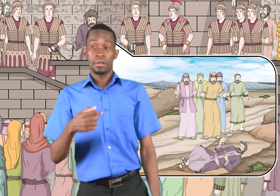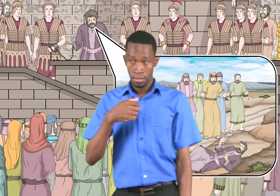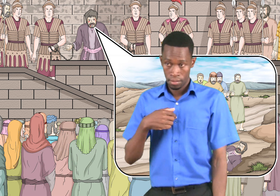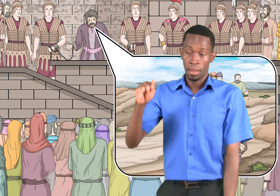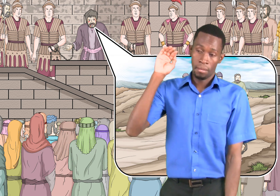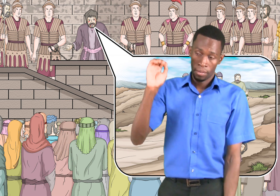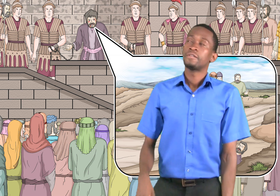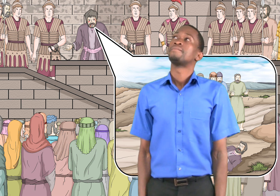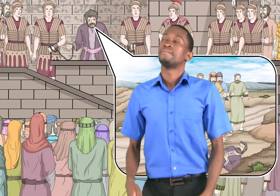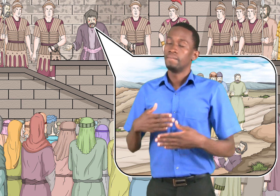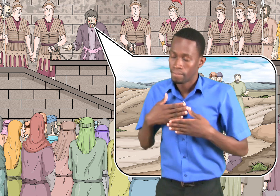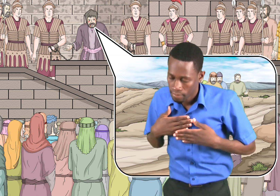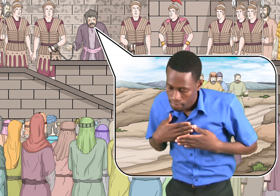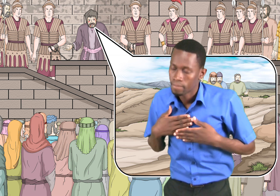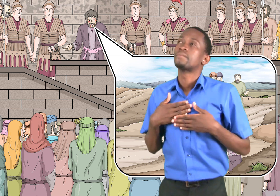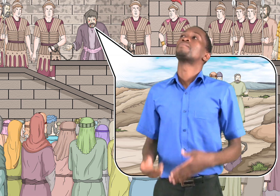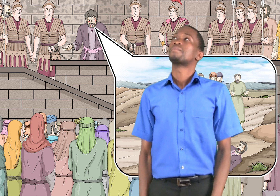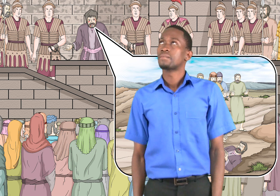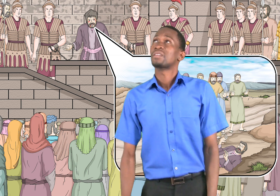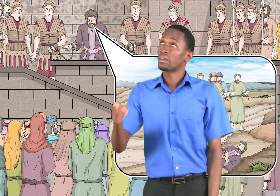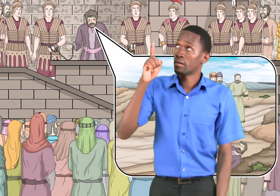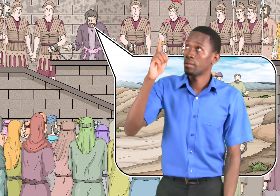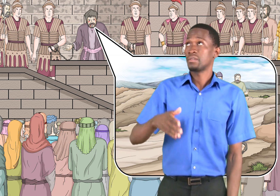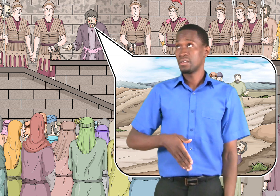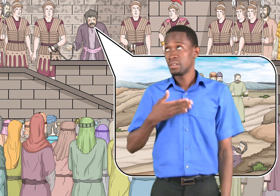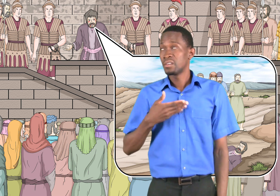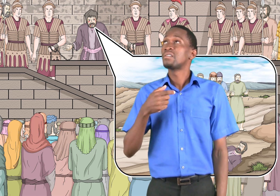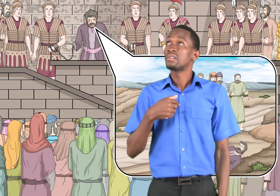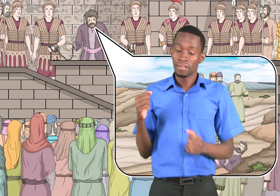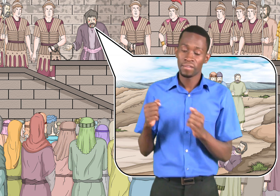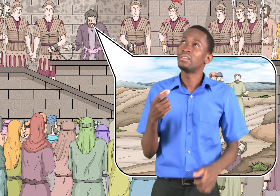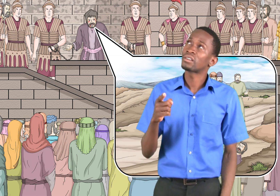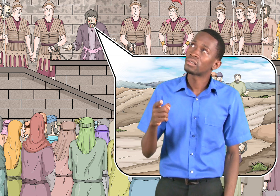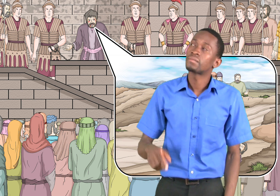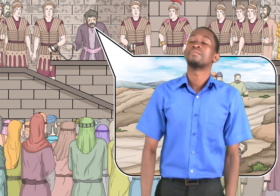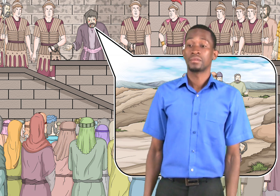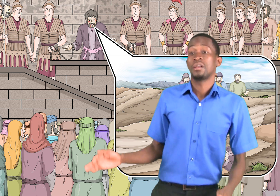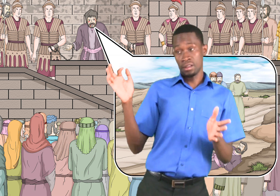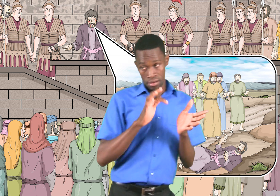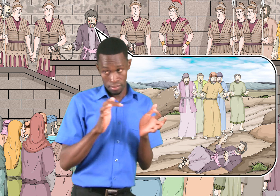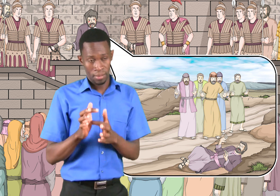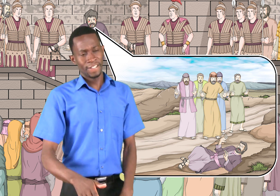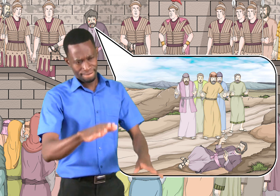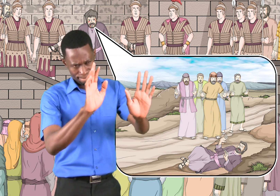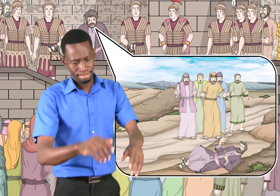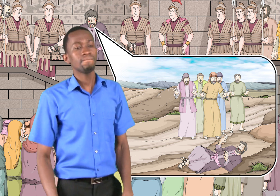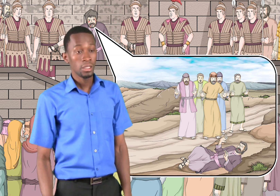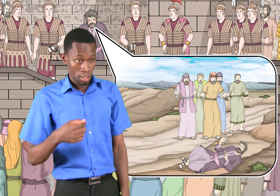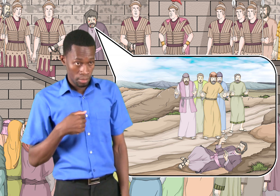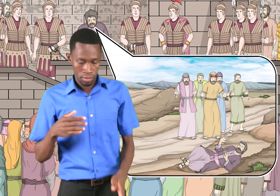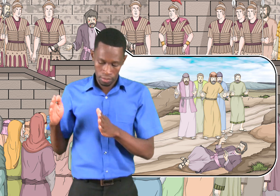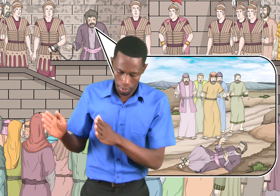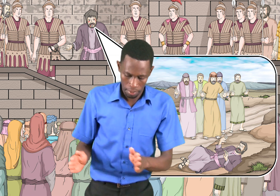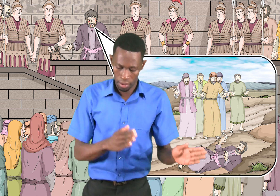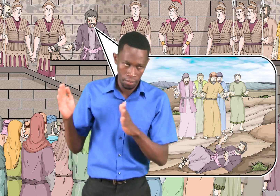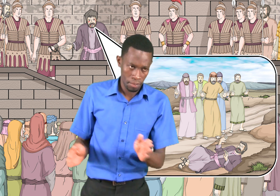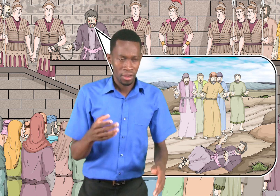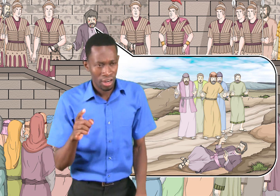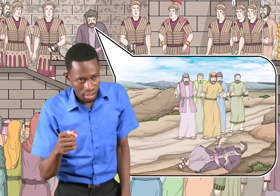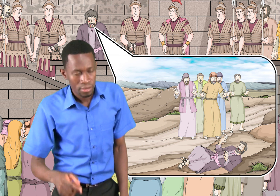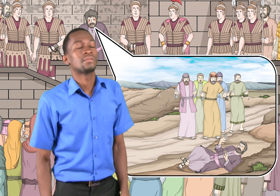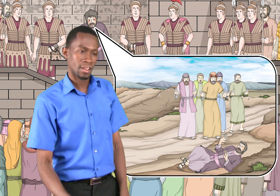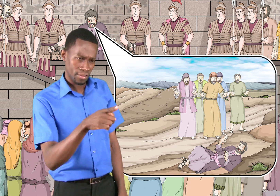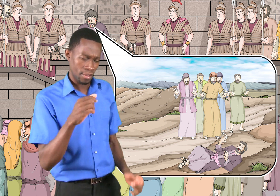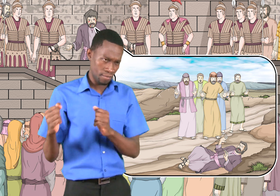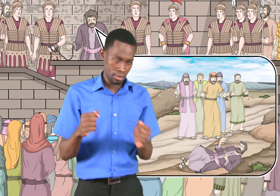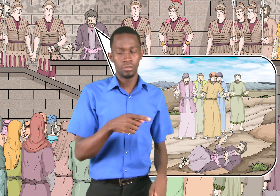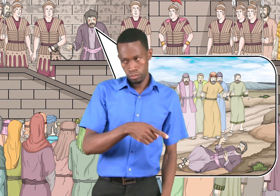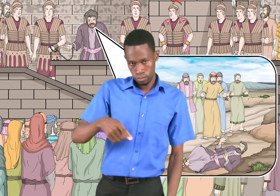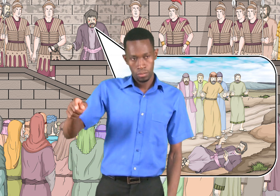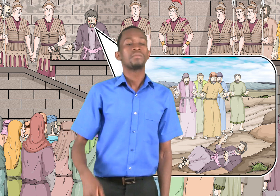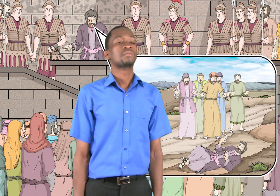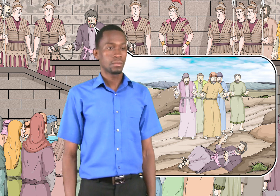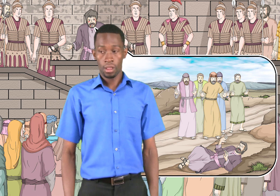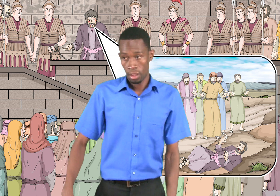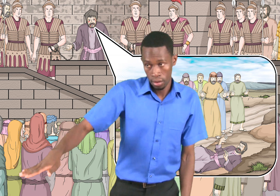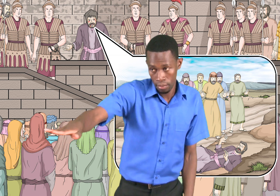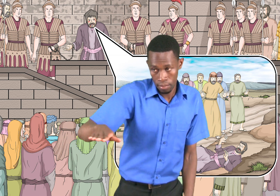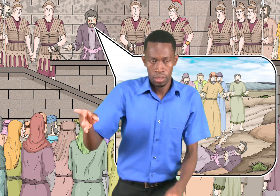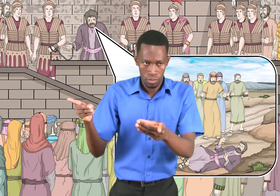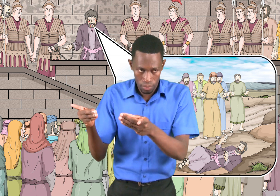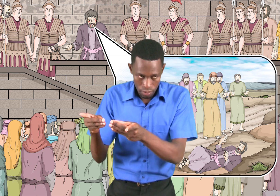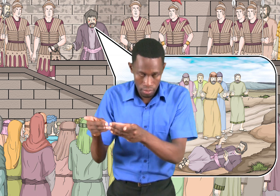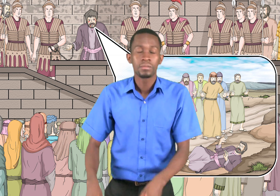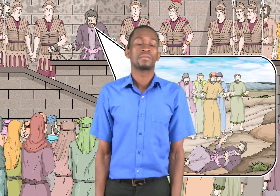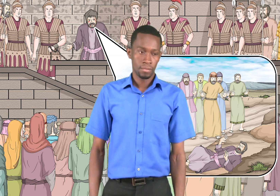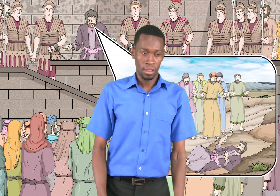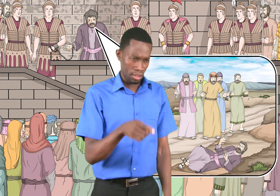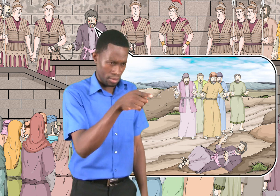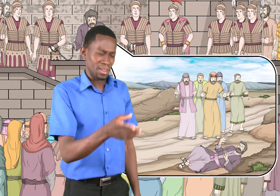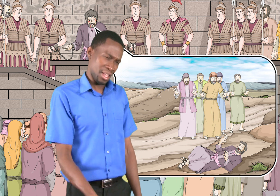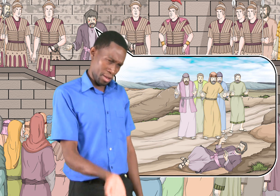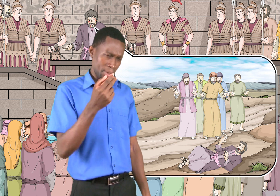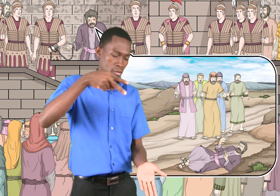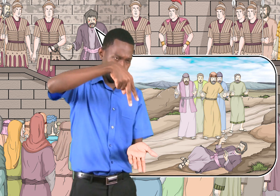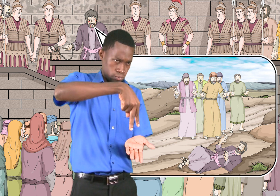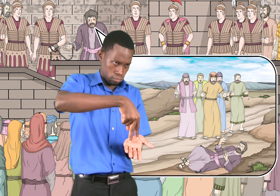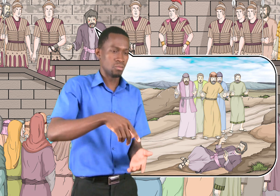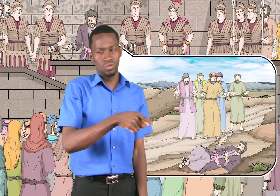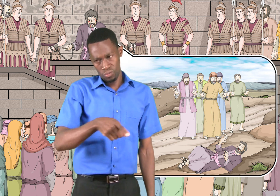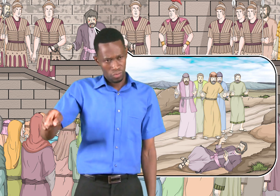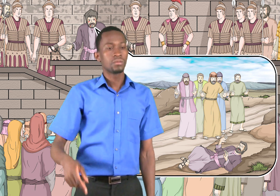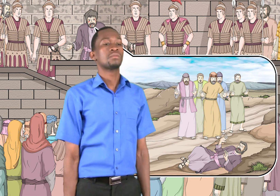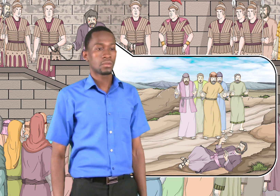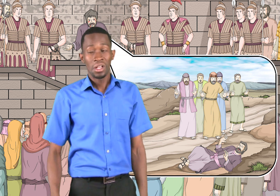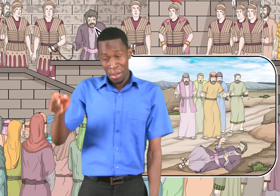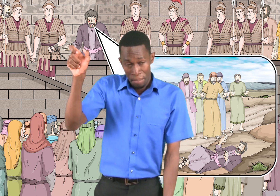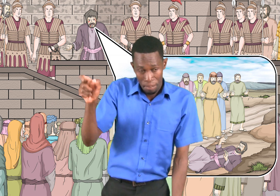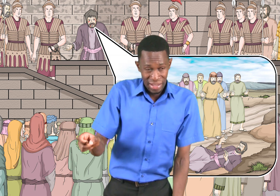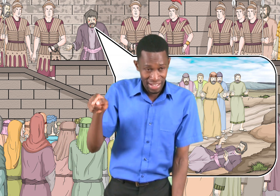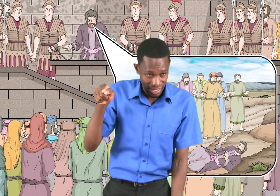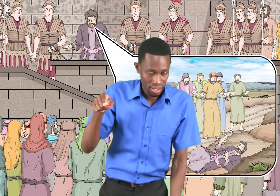My companions saw the light, but they could not understand the voice of the One speaking to me.